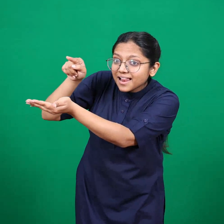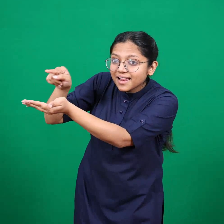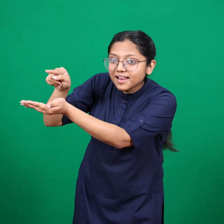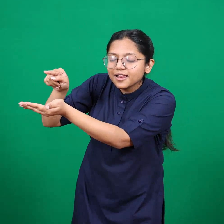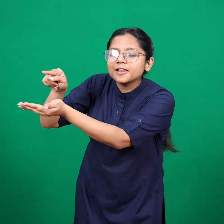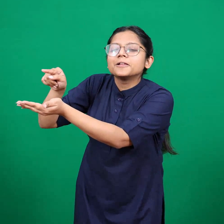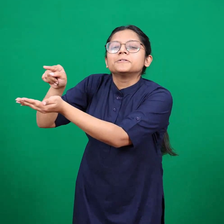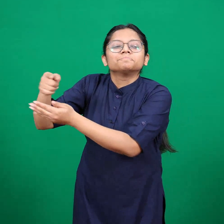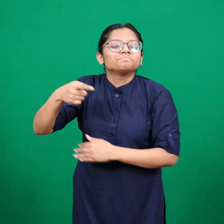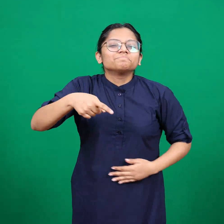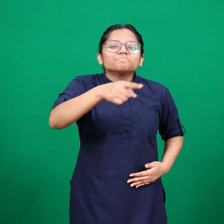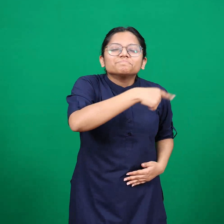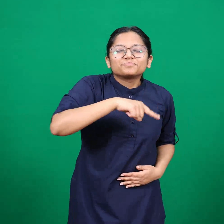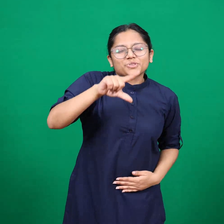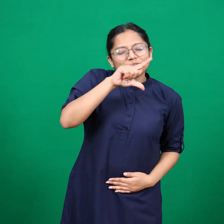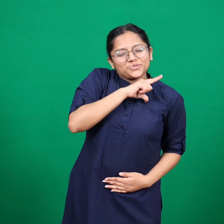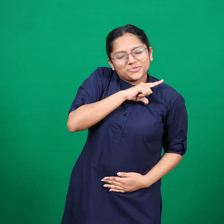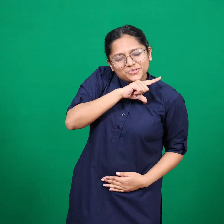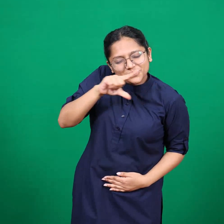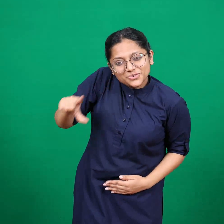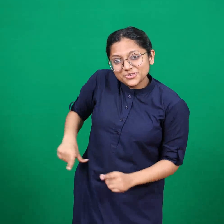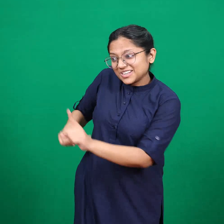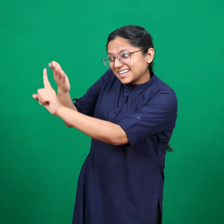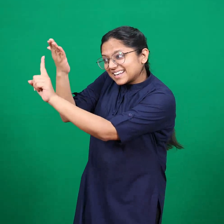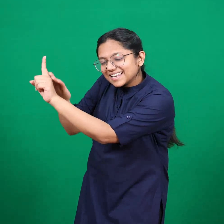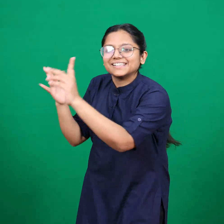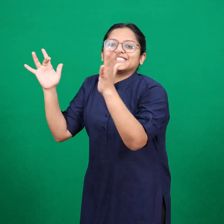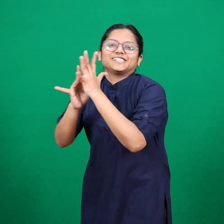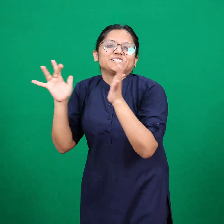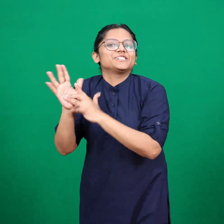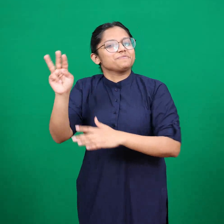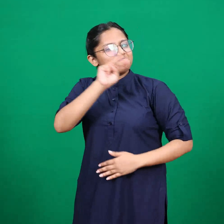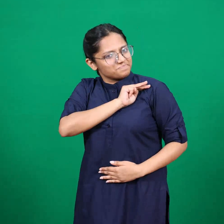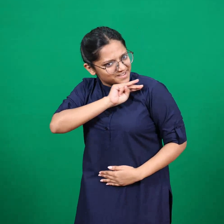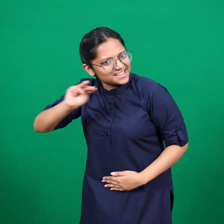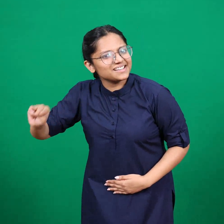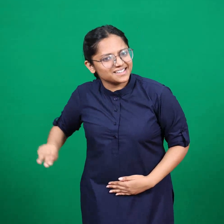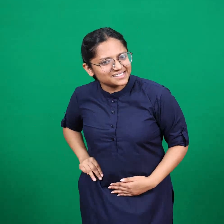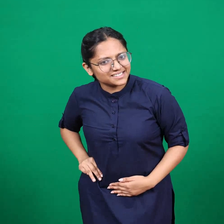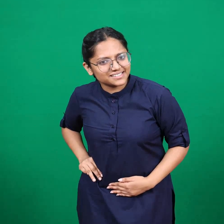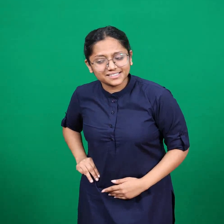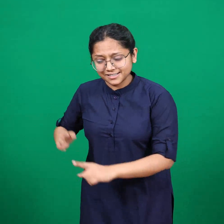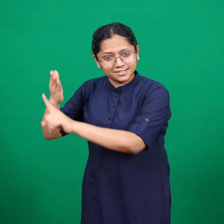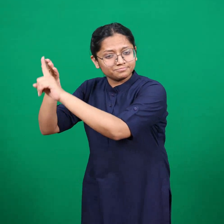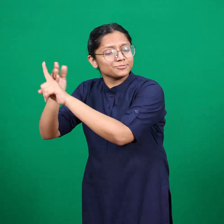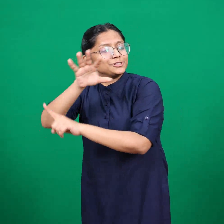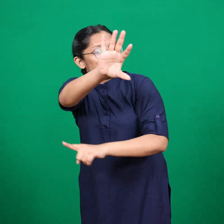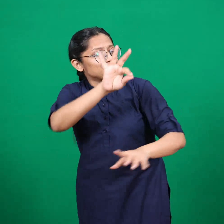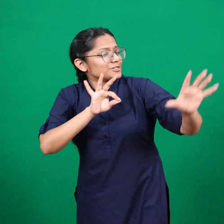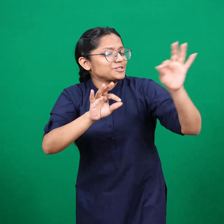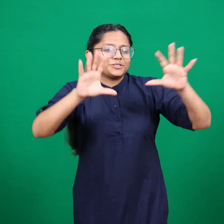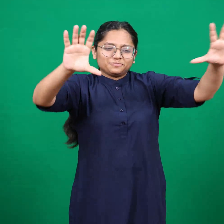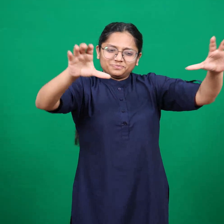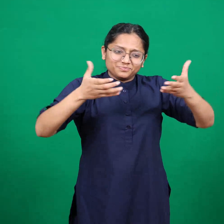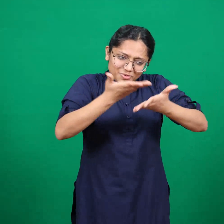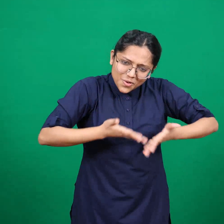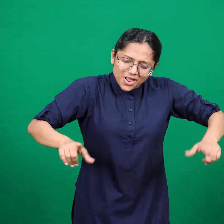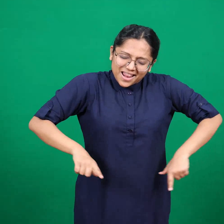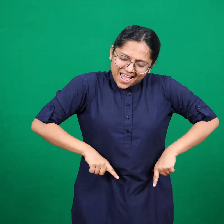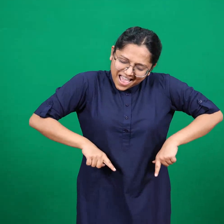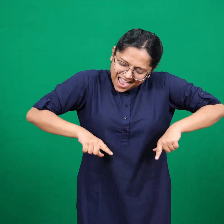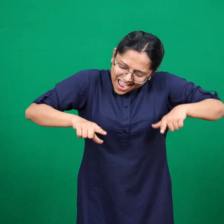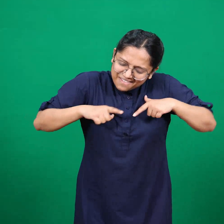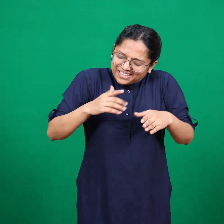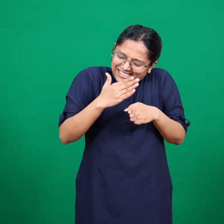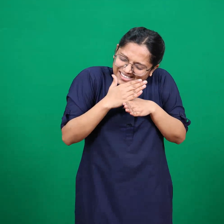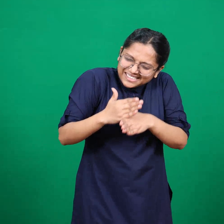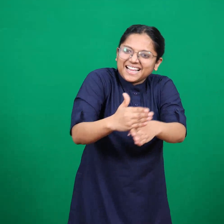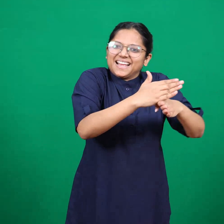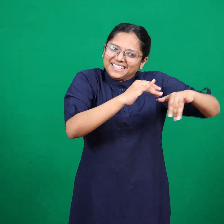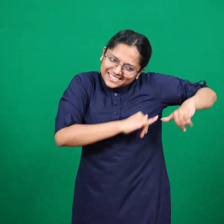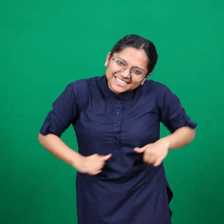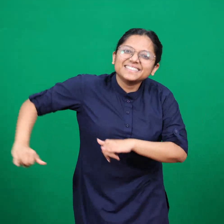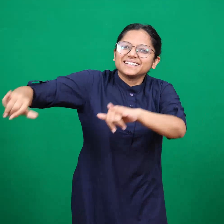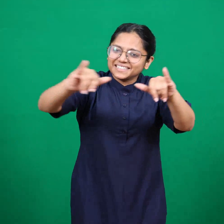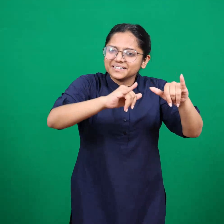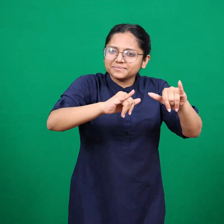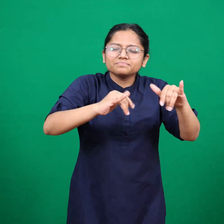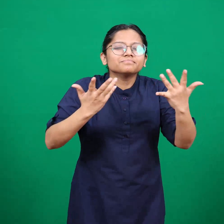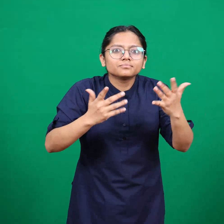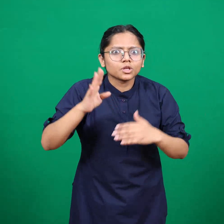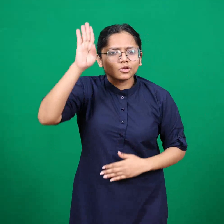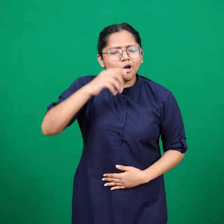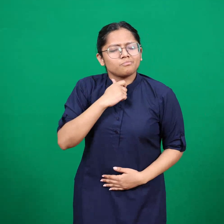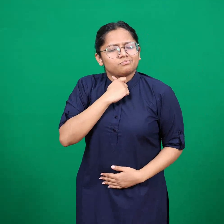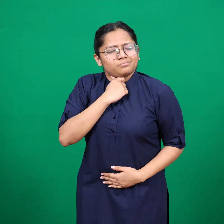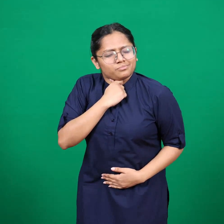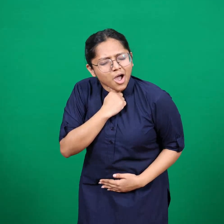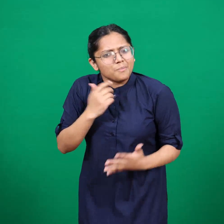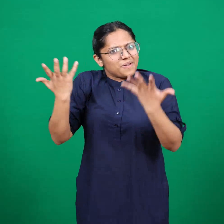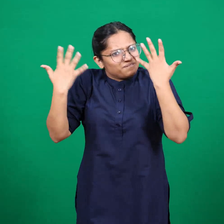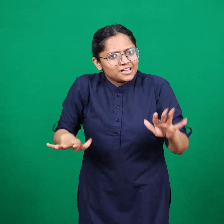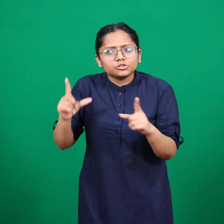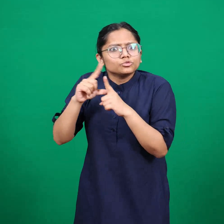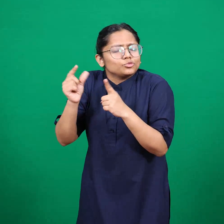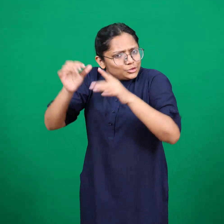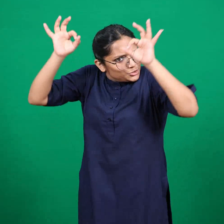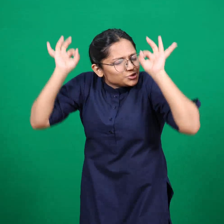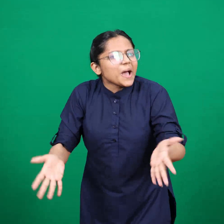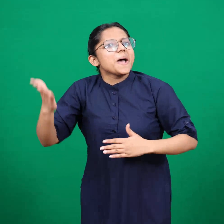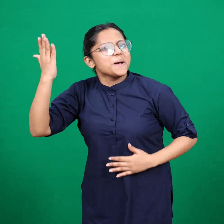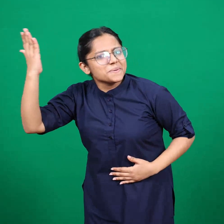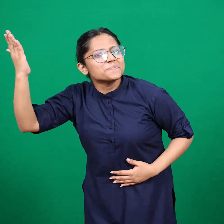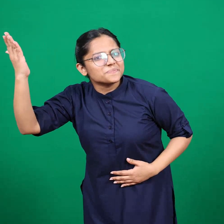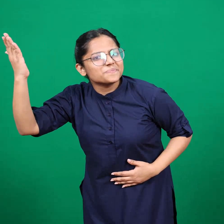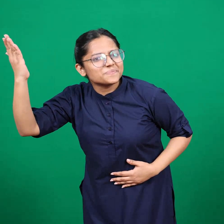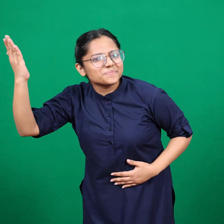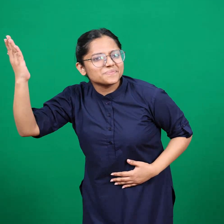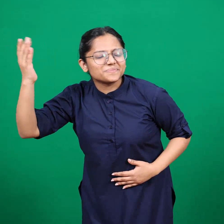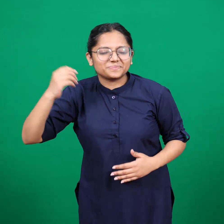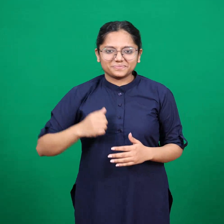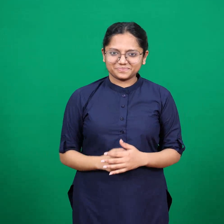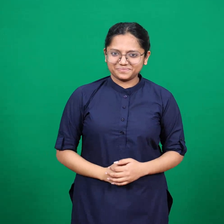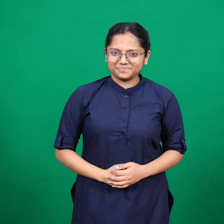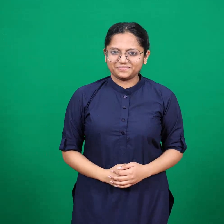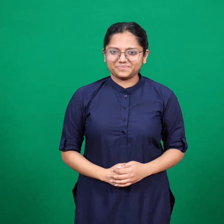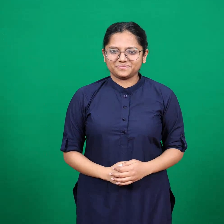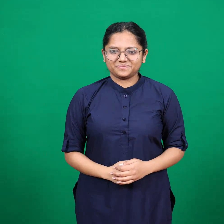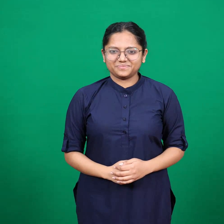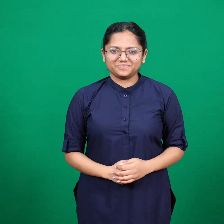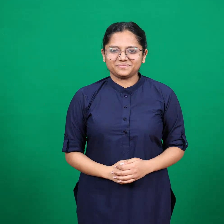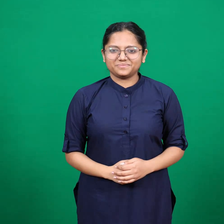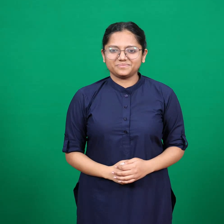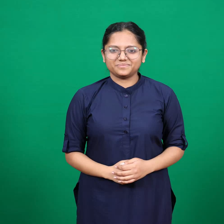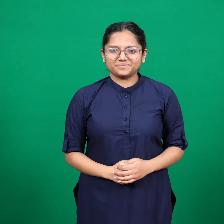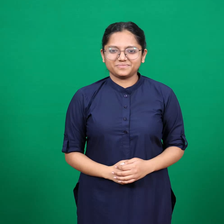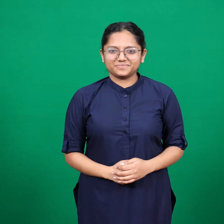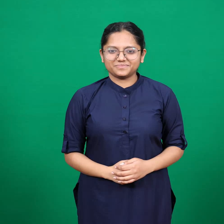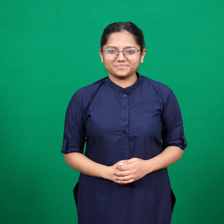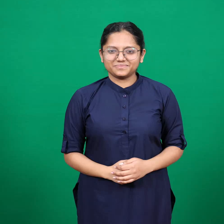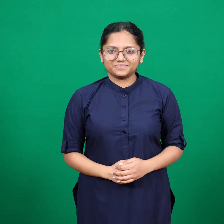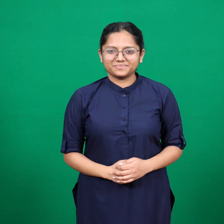God, who has called you into fellowship with His Son Jesus Christ our Lord, is faithful.